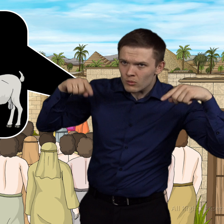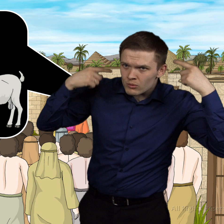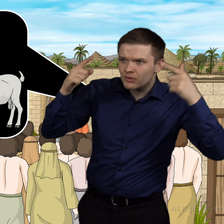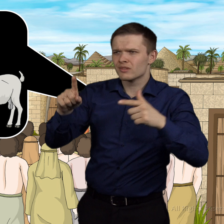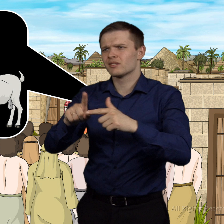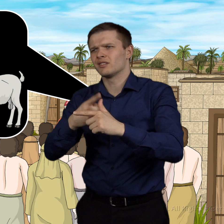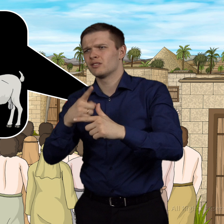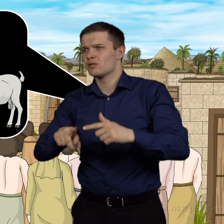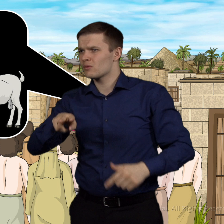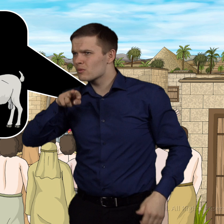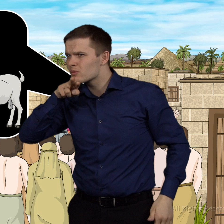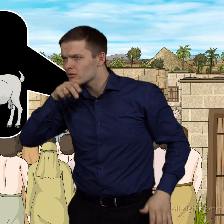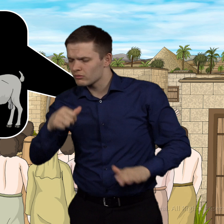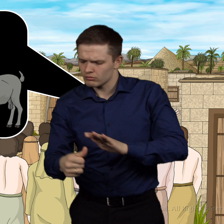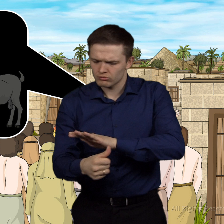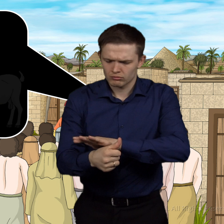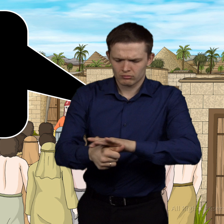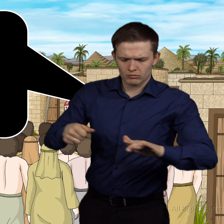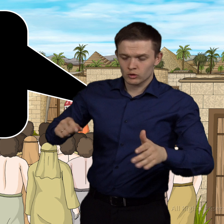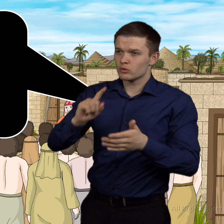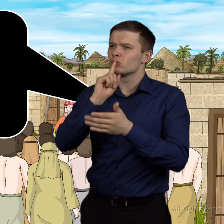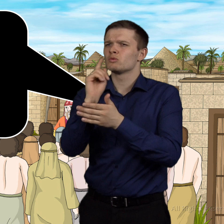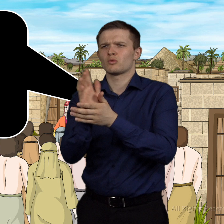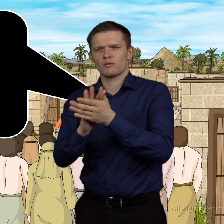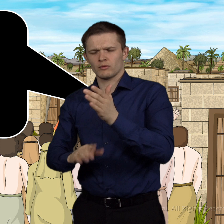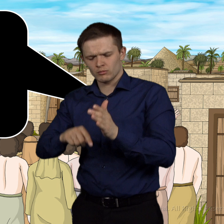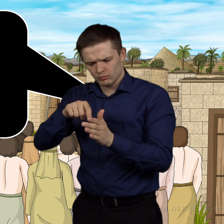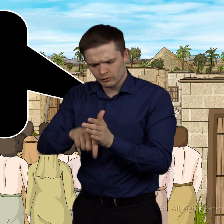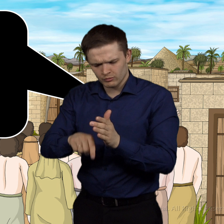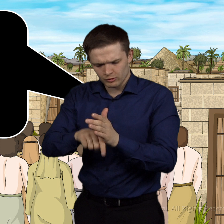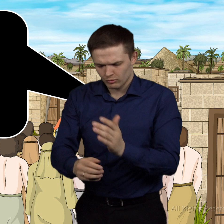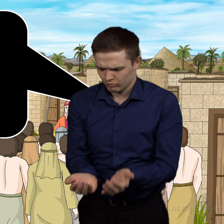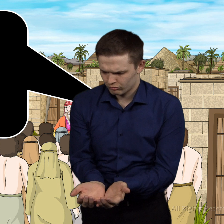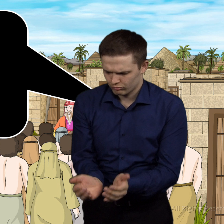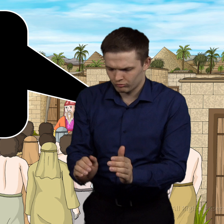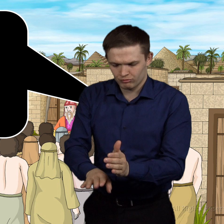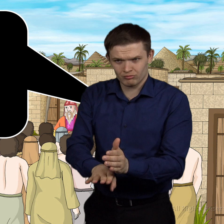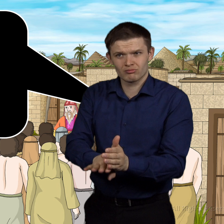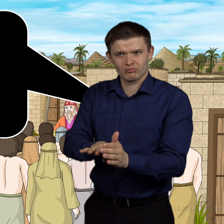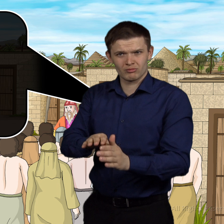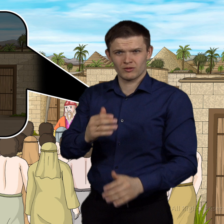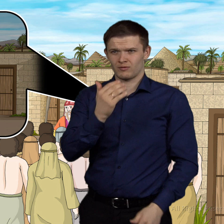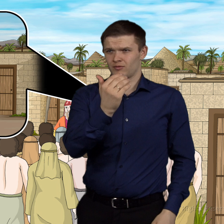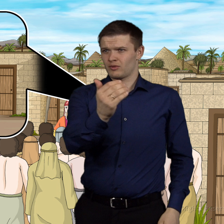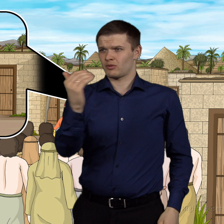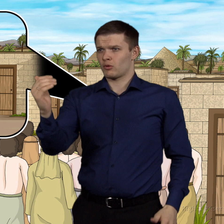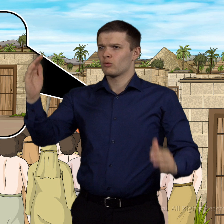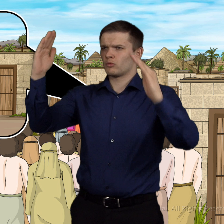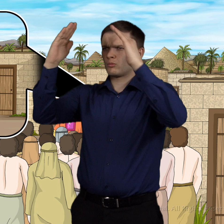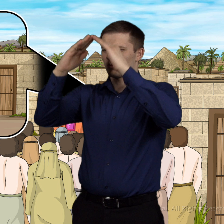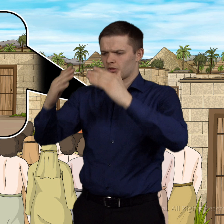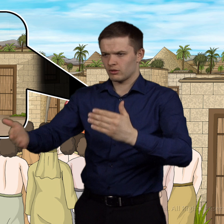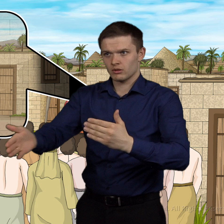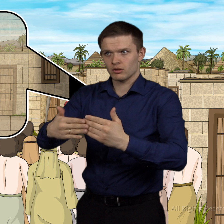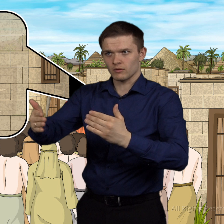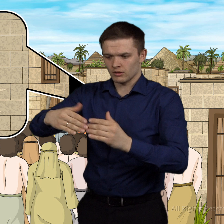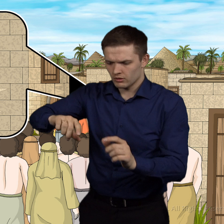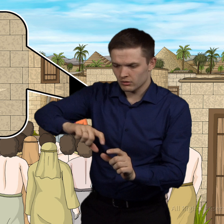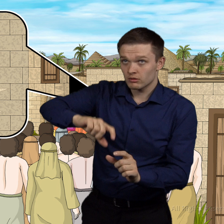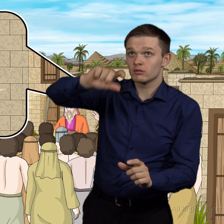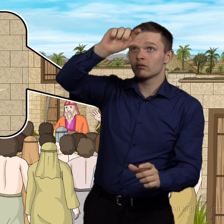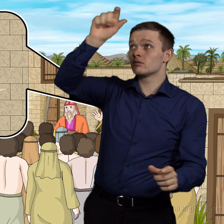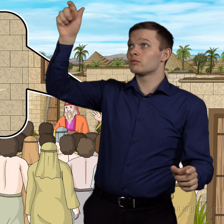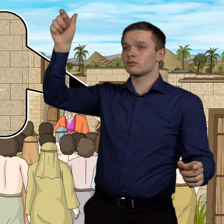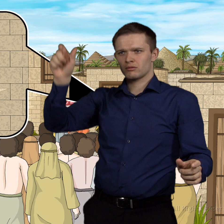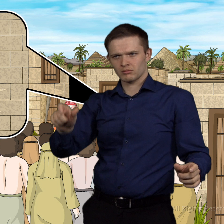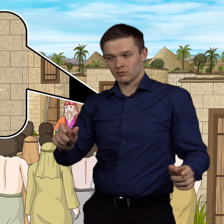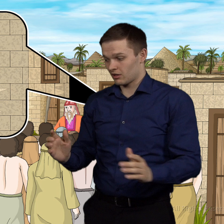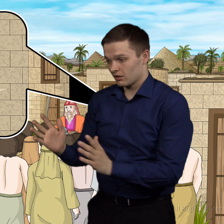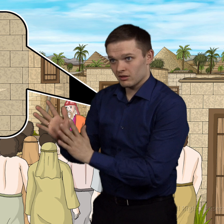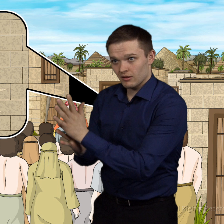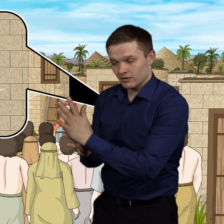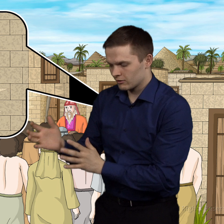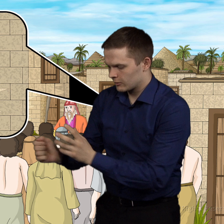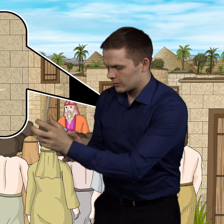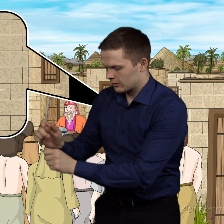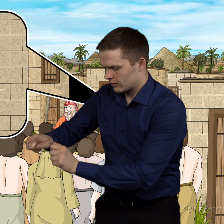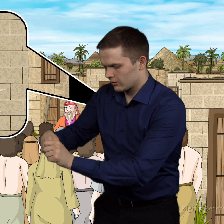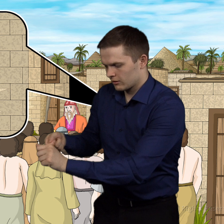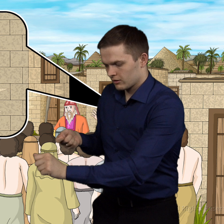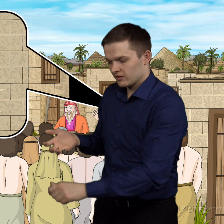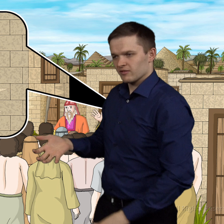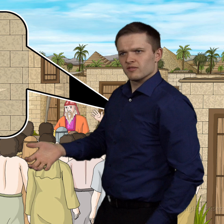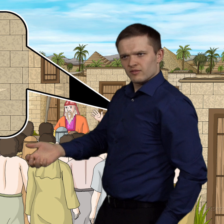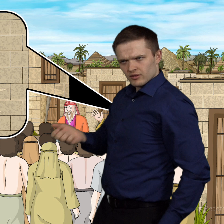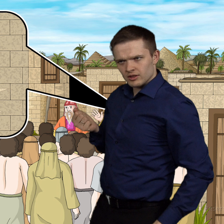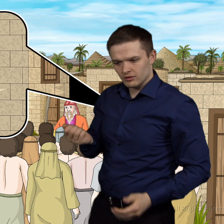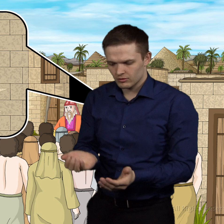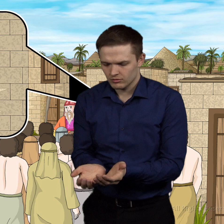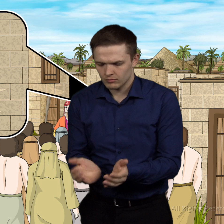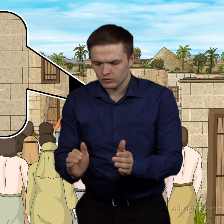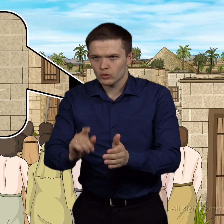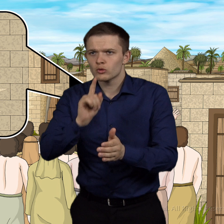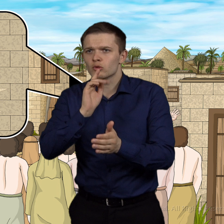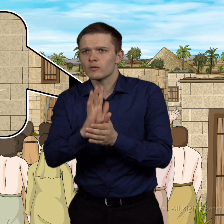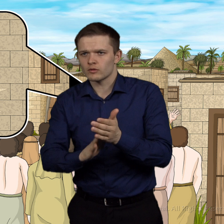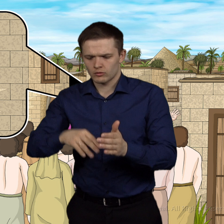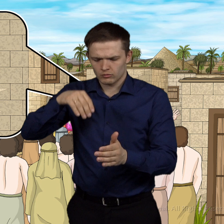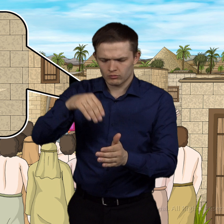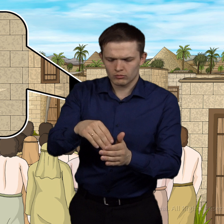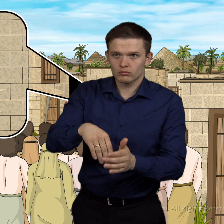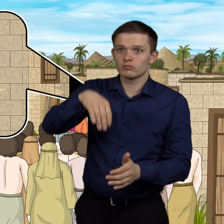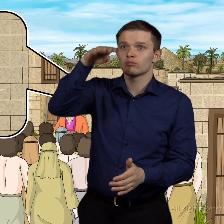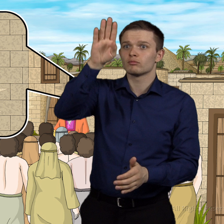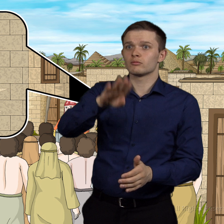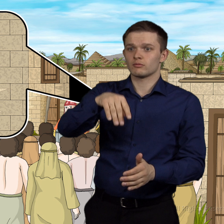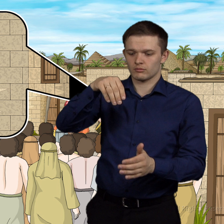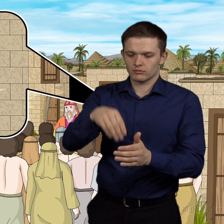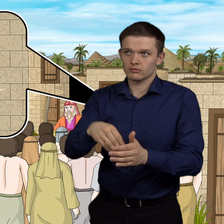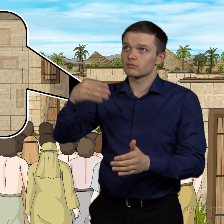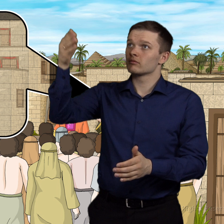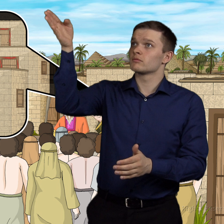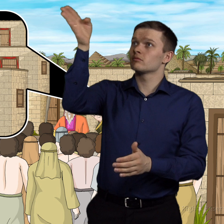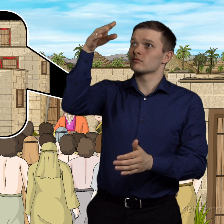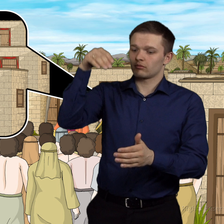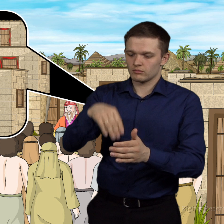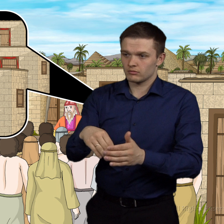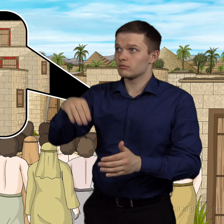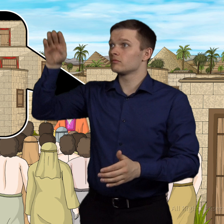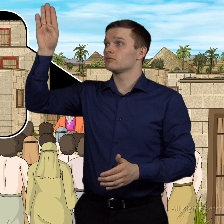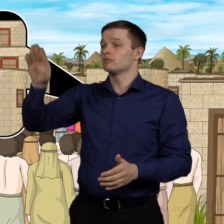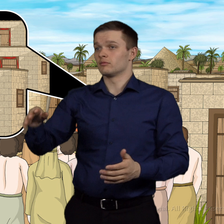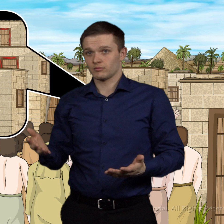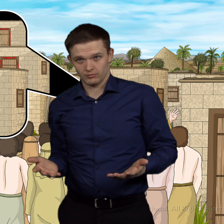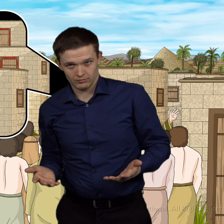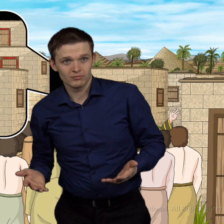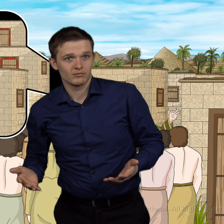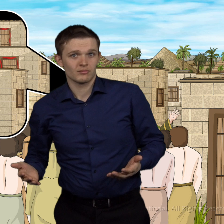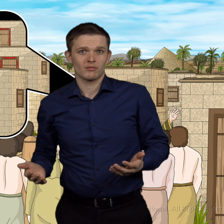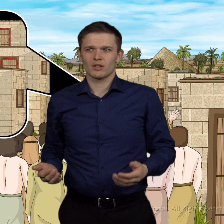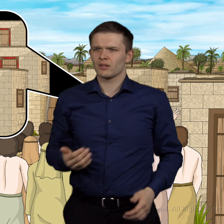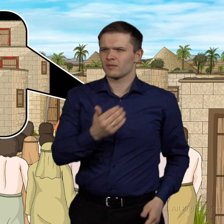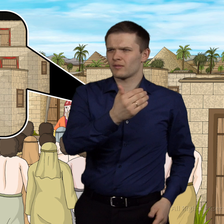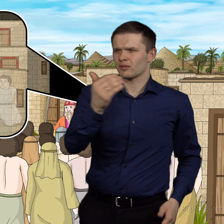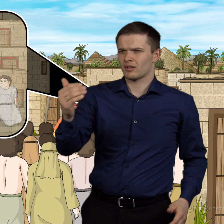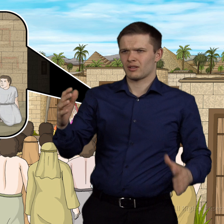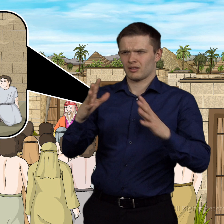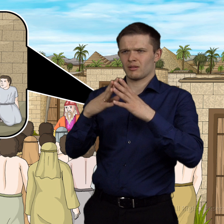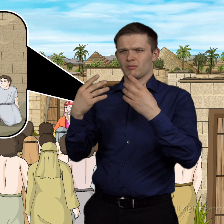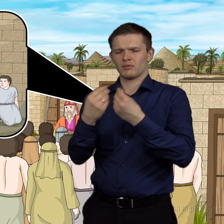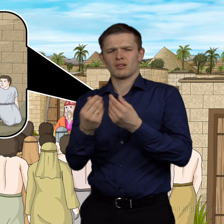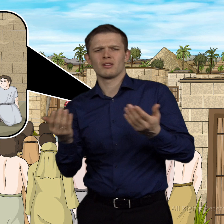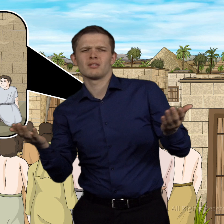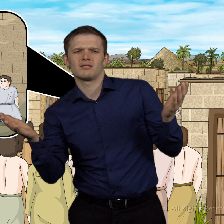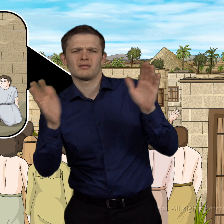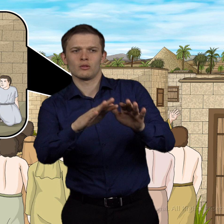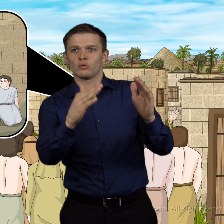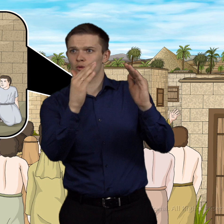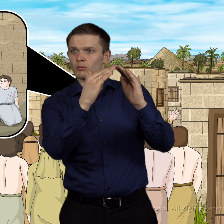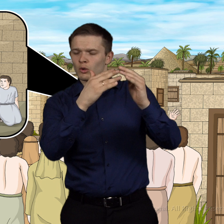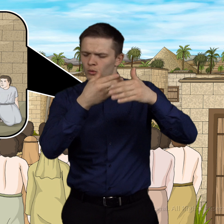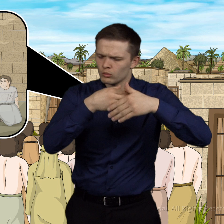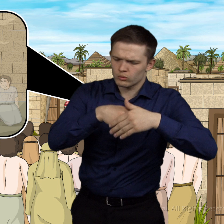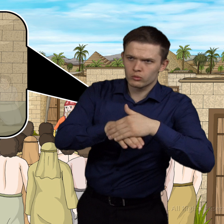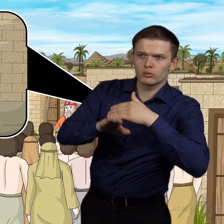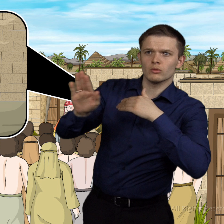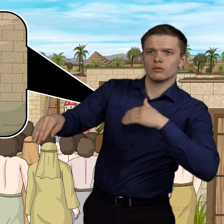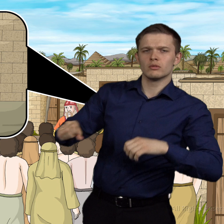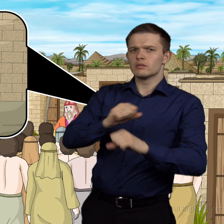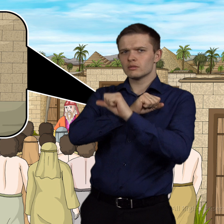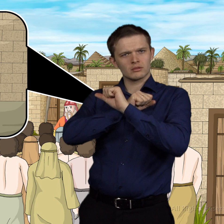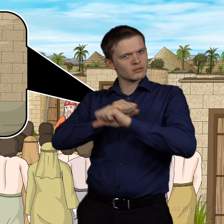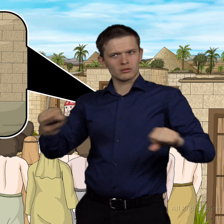Take a cluster of hyssop, dip it into the blood in the basin, and brush the blood on the top and sides of the doorframe. None of you shall go out the door of his house until morning.